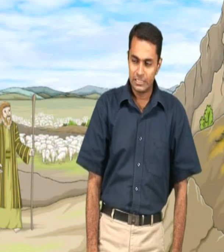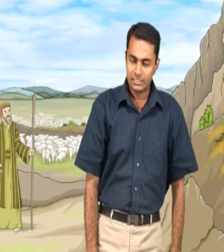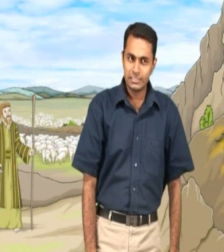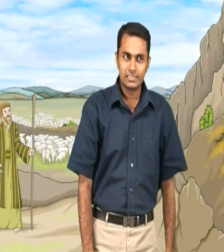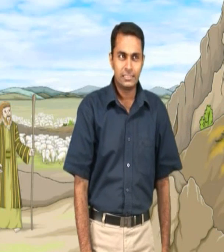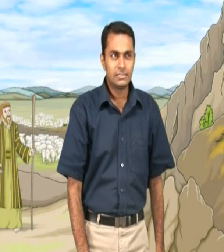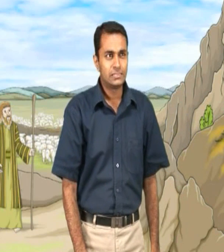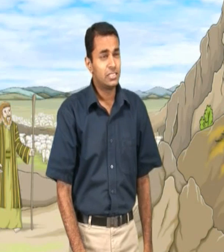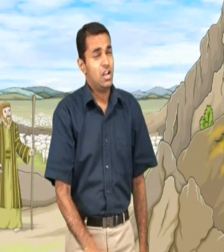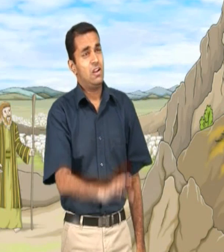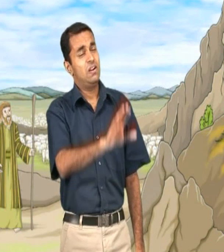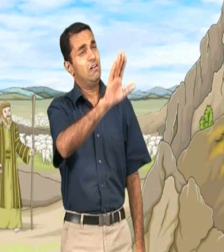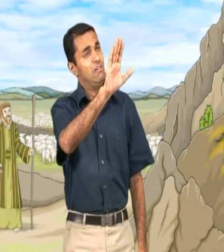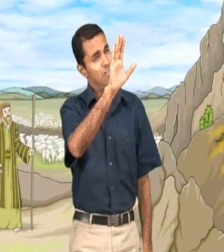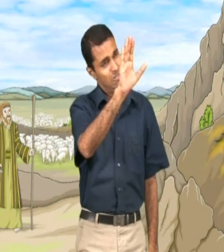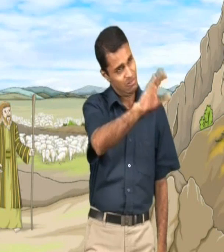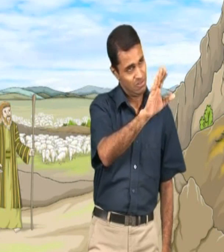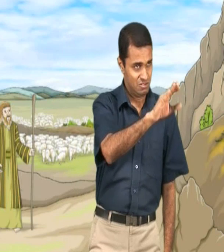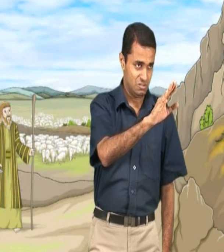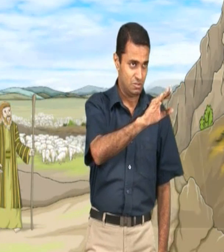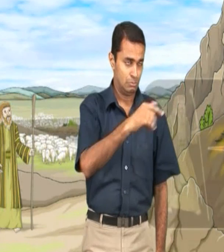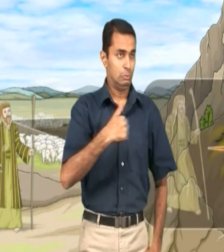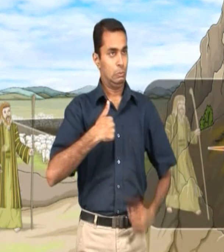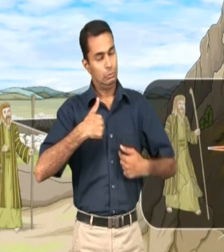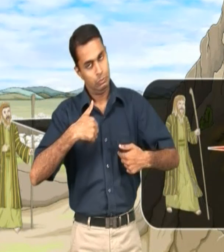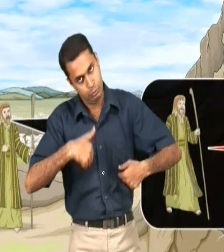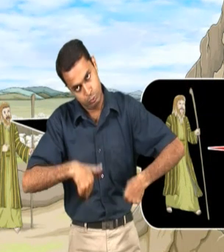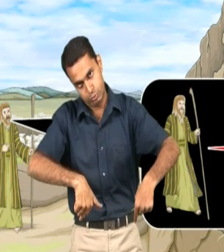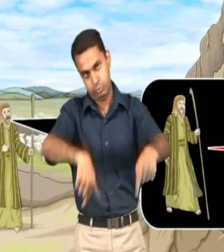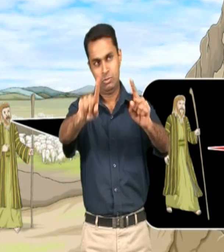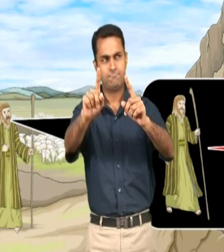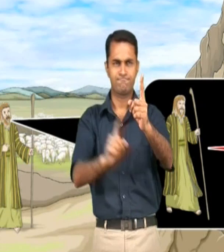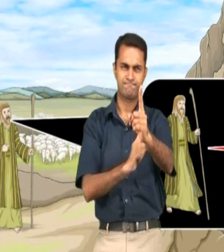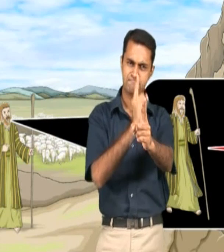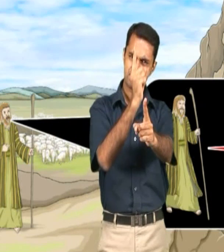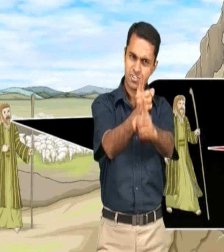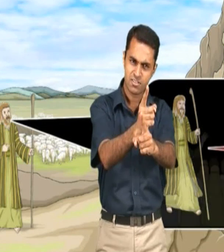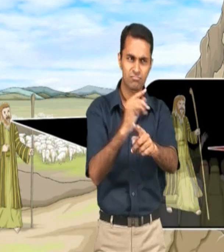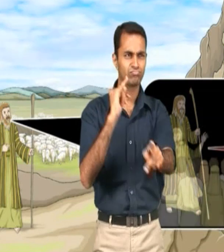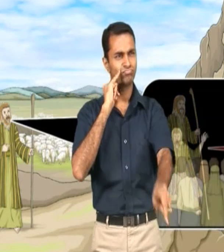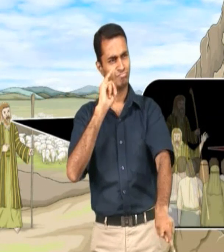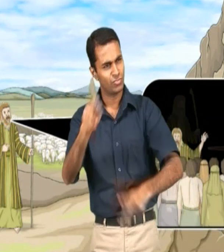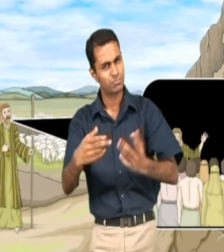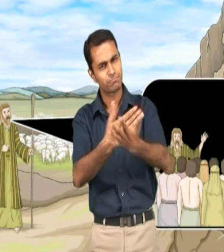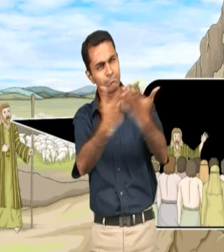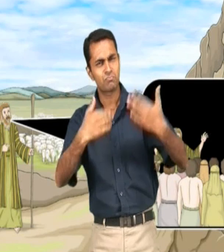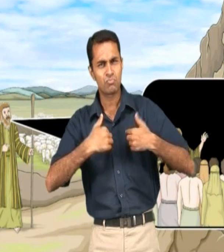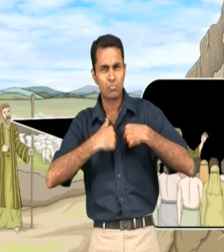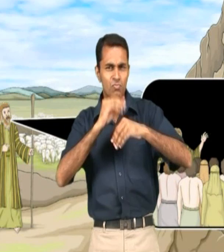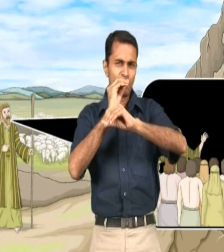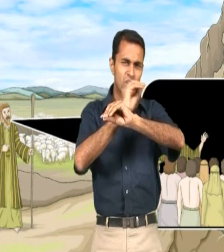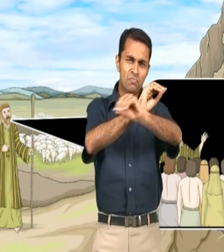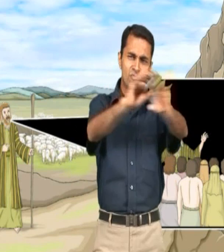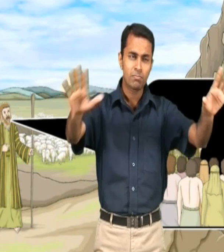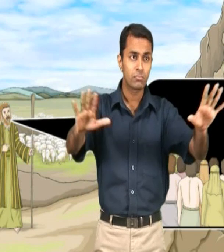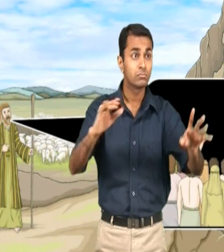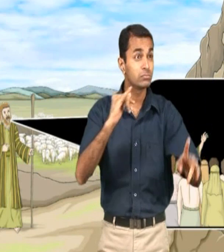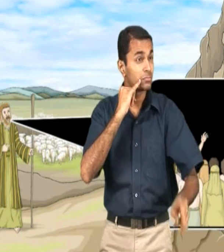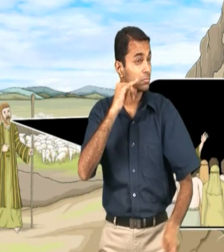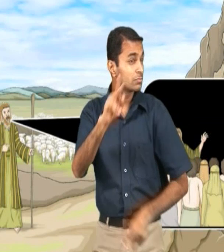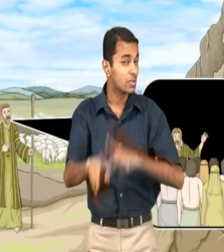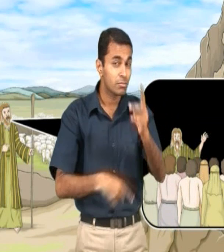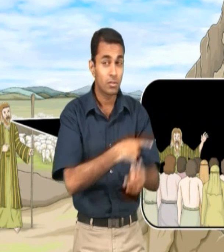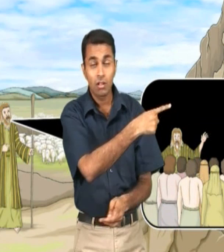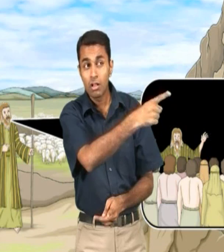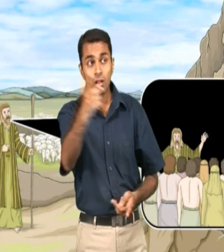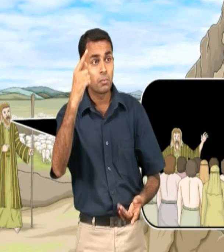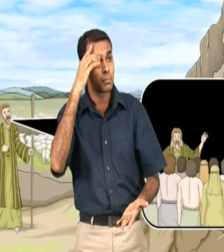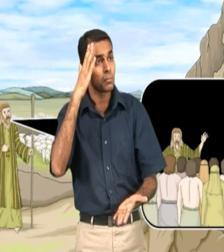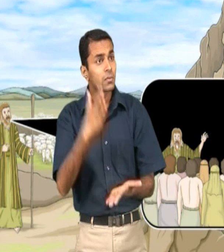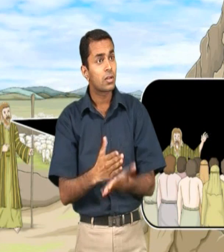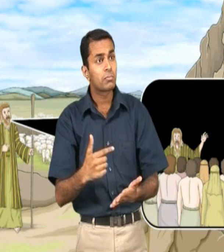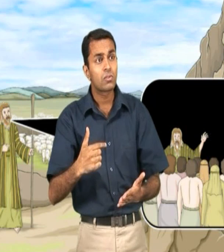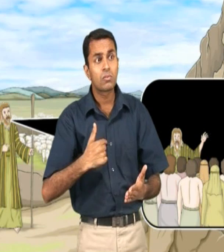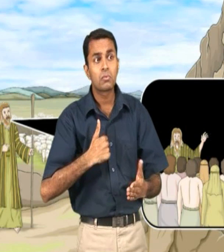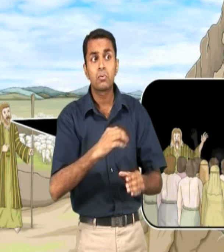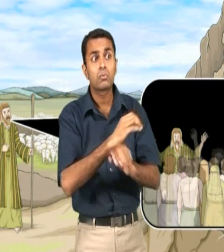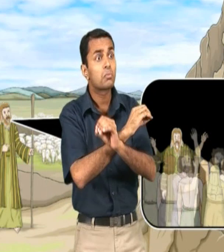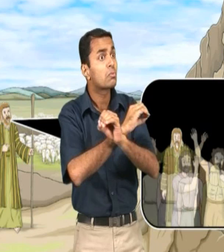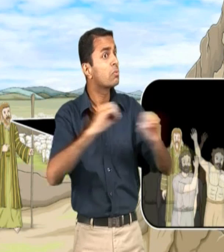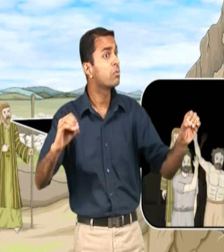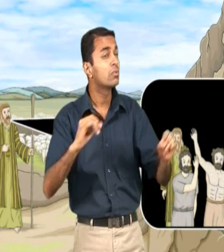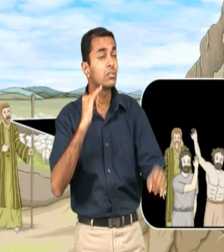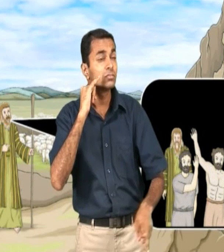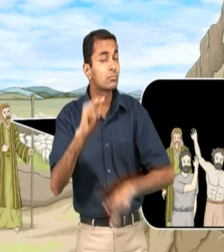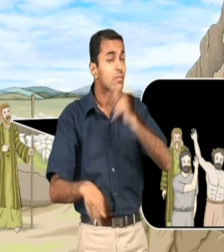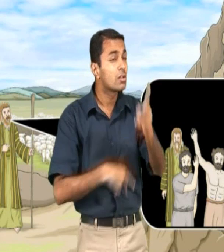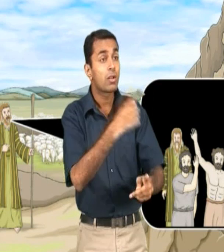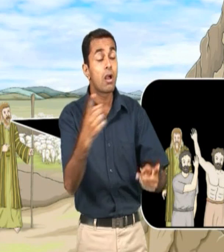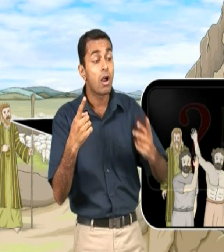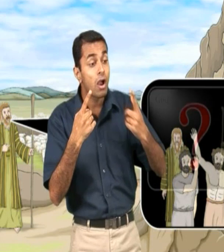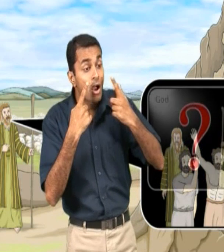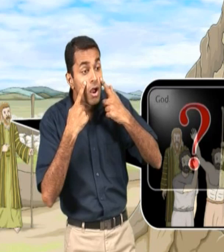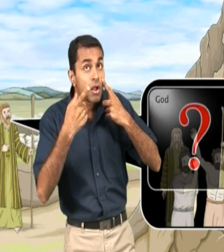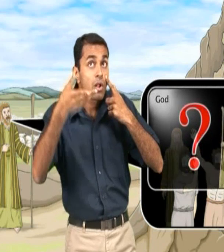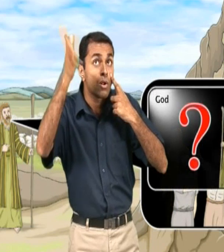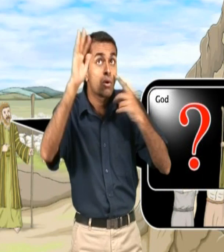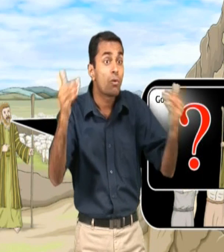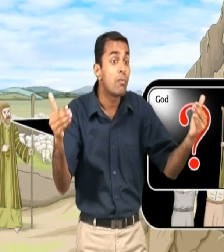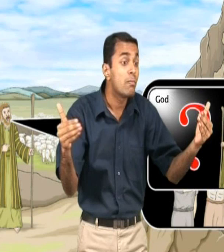Then Moses answered, “What if they do not believe me or listen to my voice?